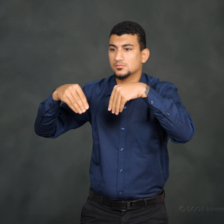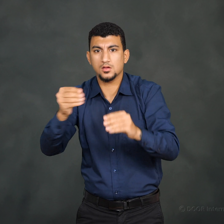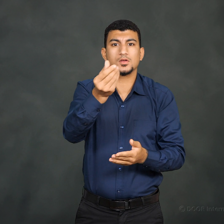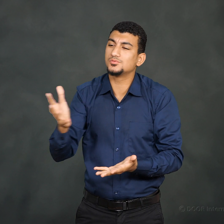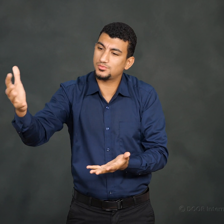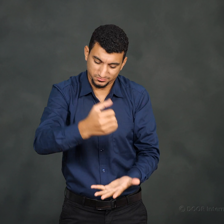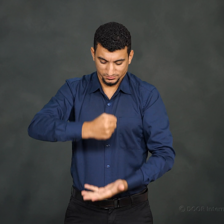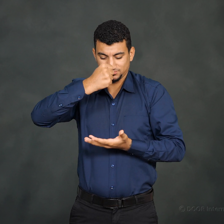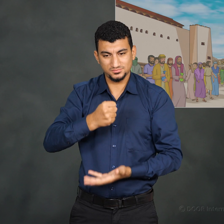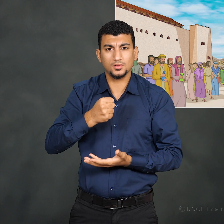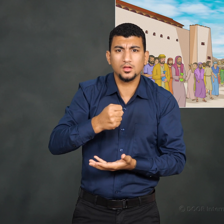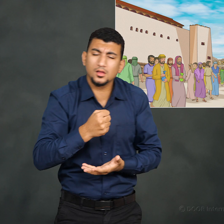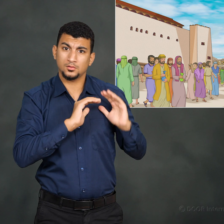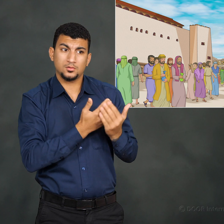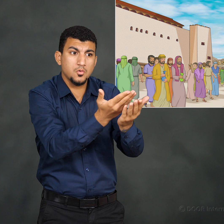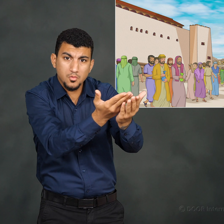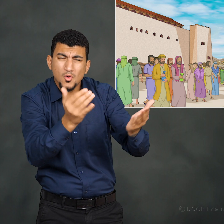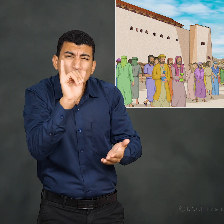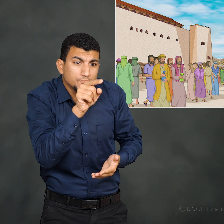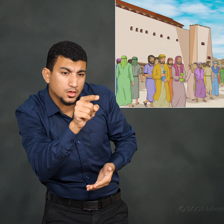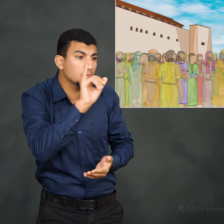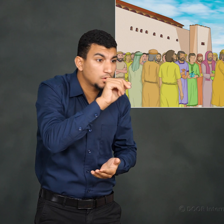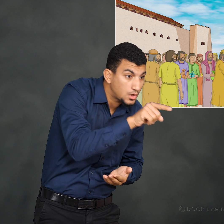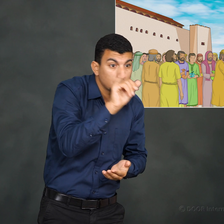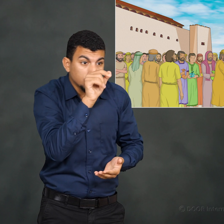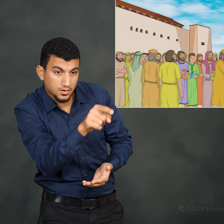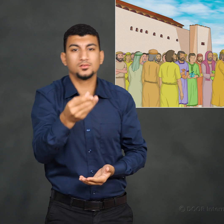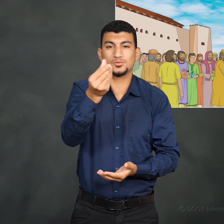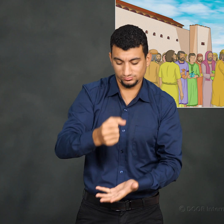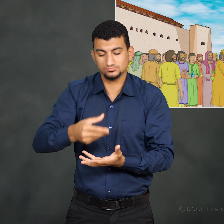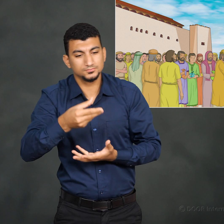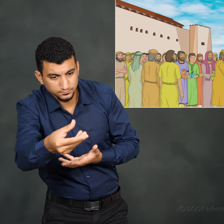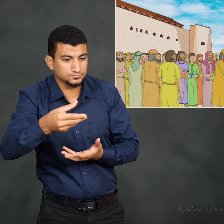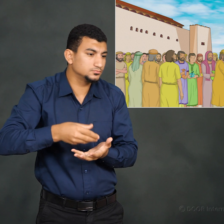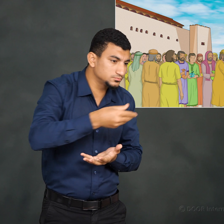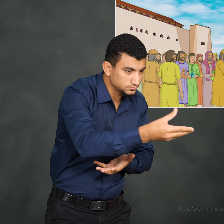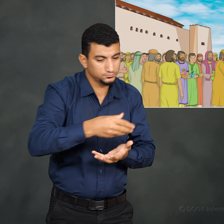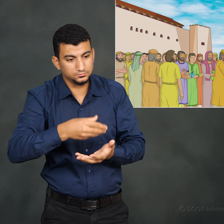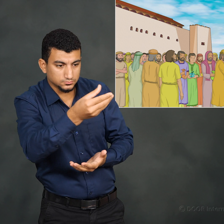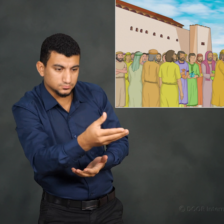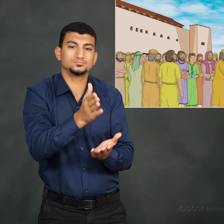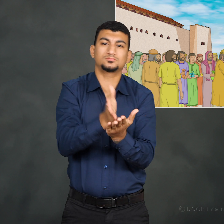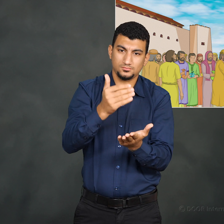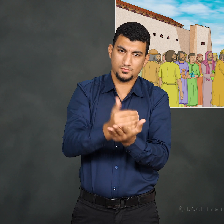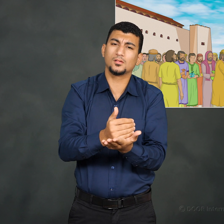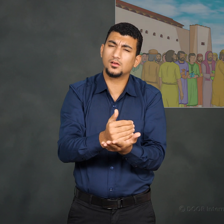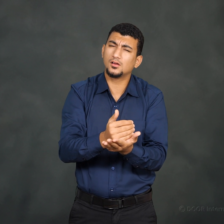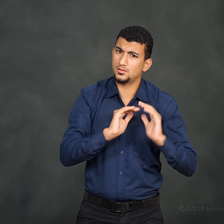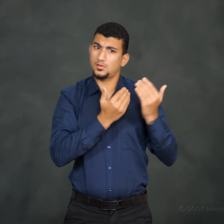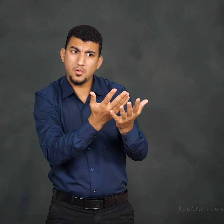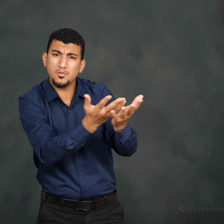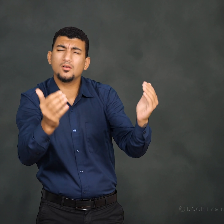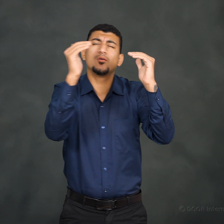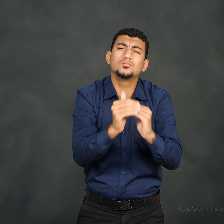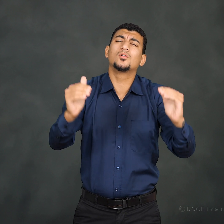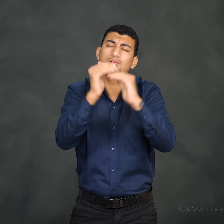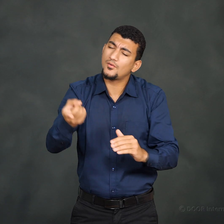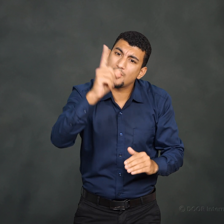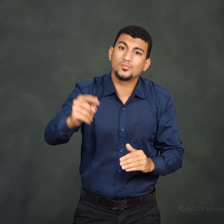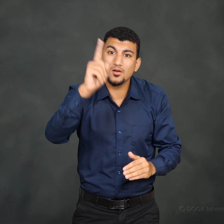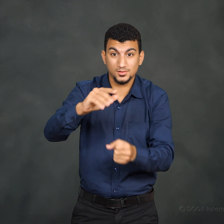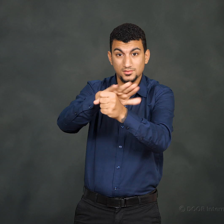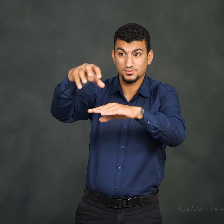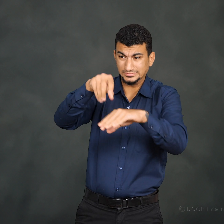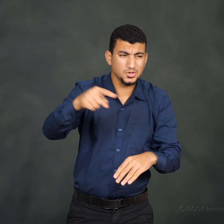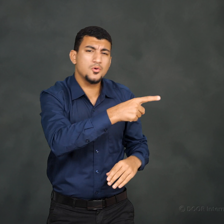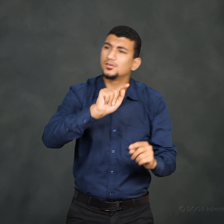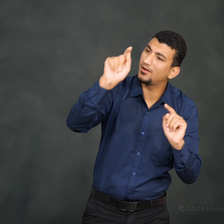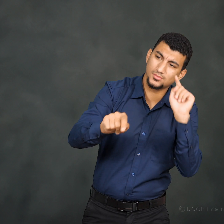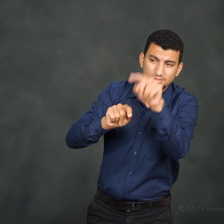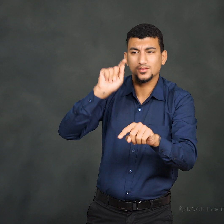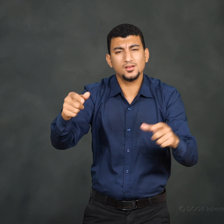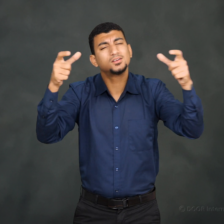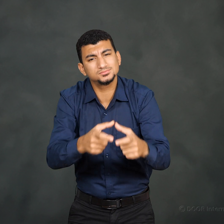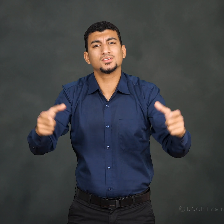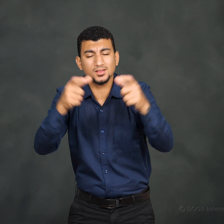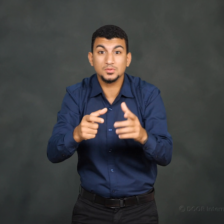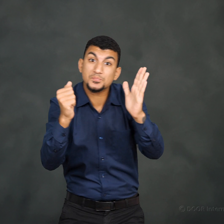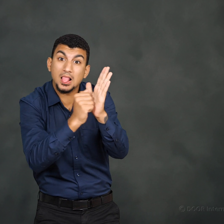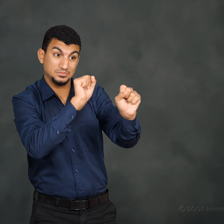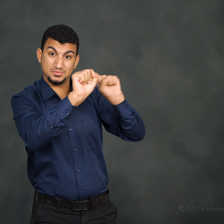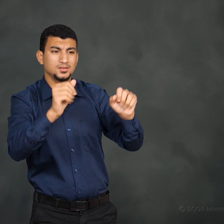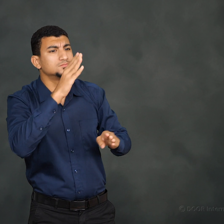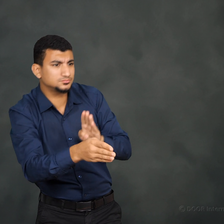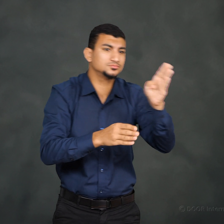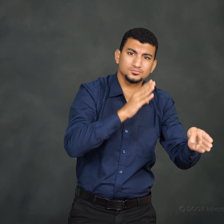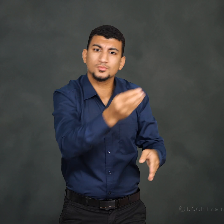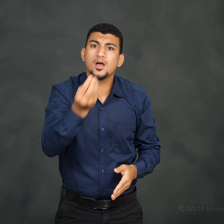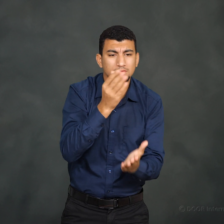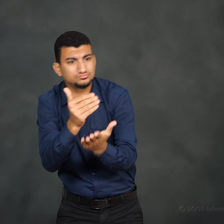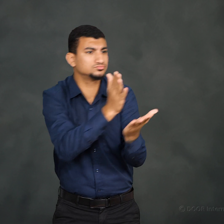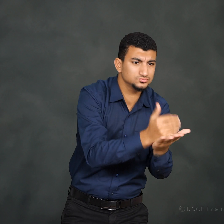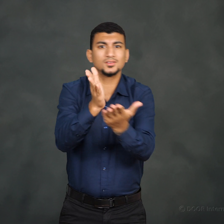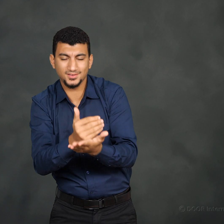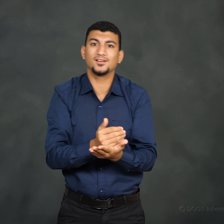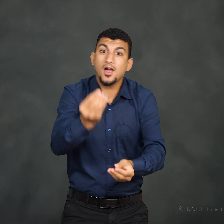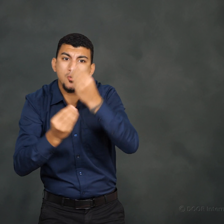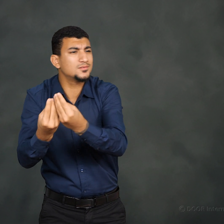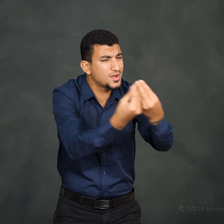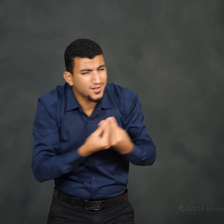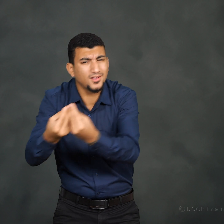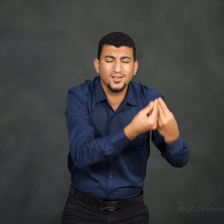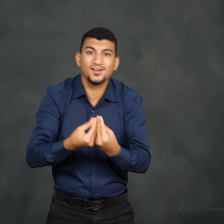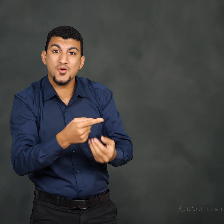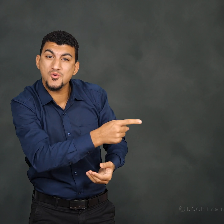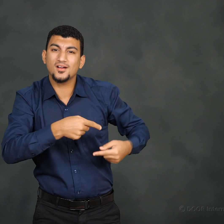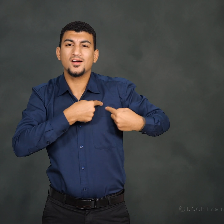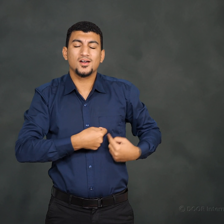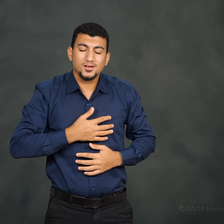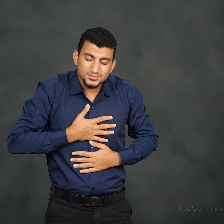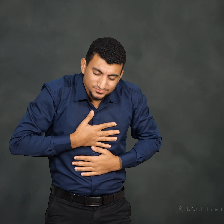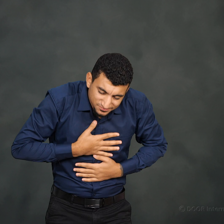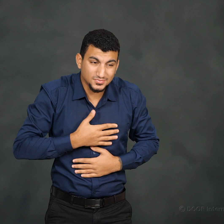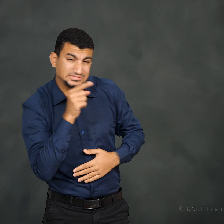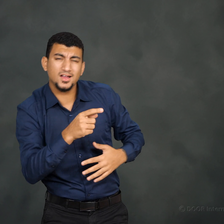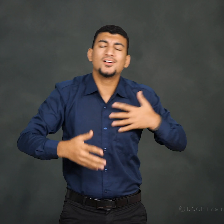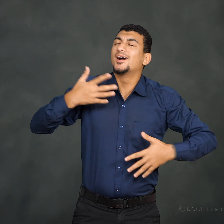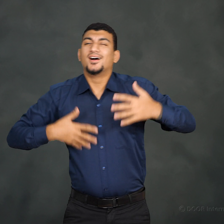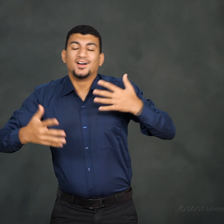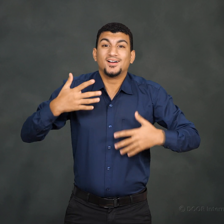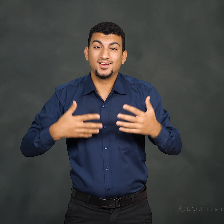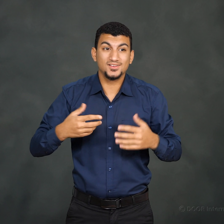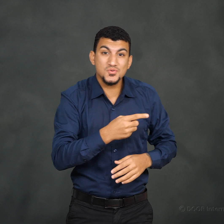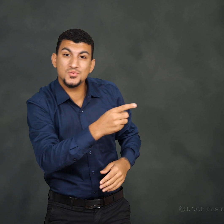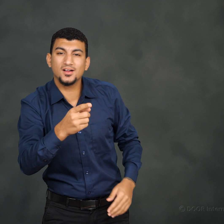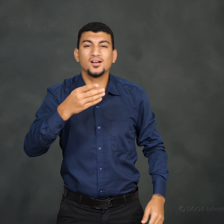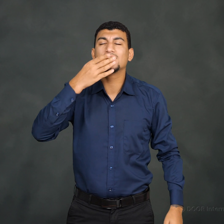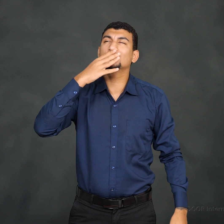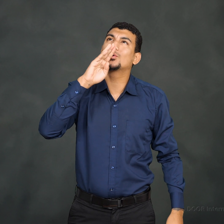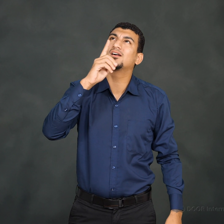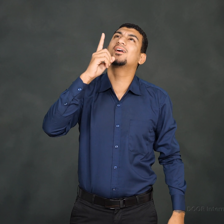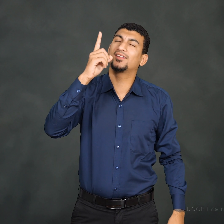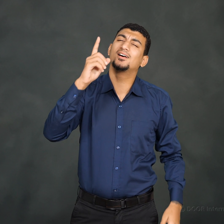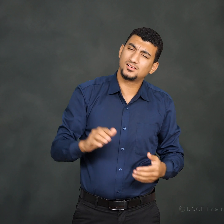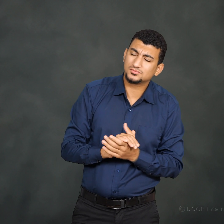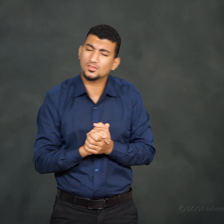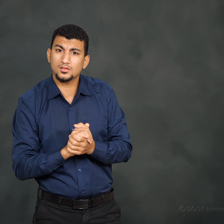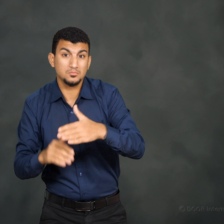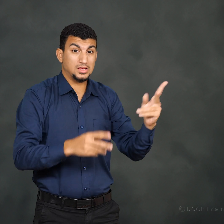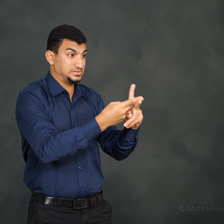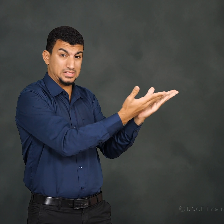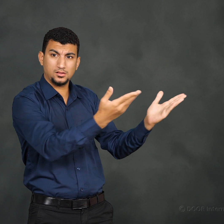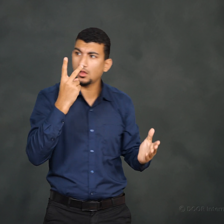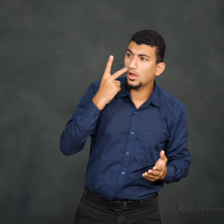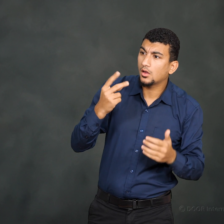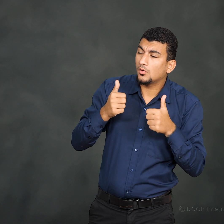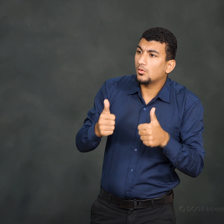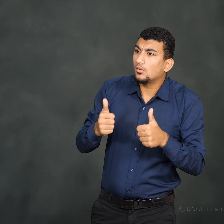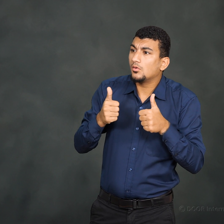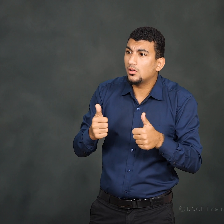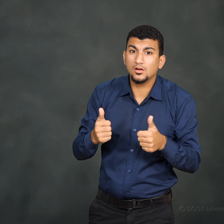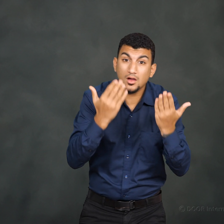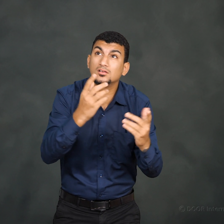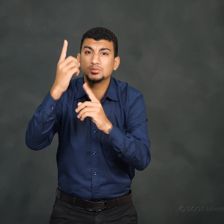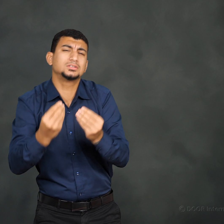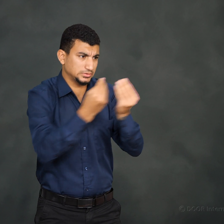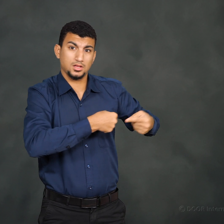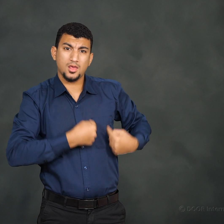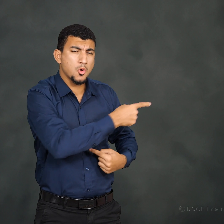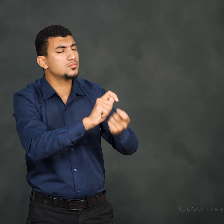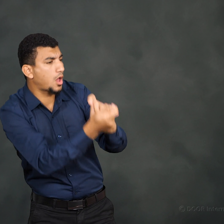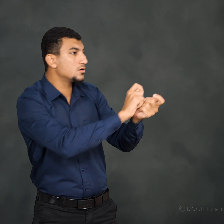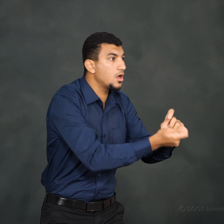With one accord they continued to meet daily in the temple courts and to break bread from house to house, sharing their meals with gladness and sincerity of heart, praising God and enjoying the favor of all the people.